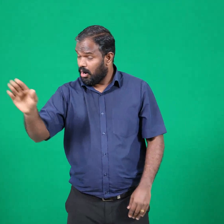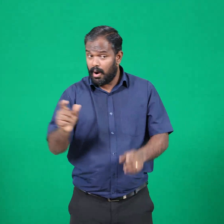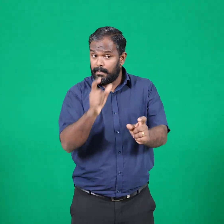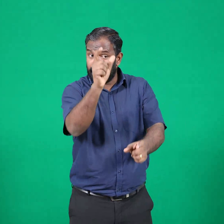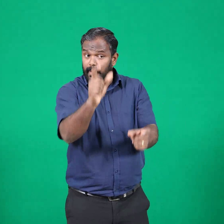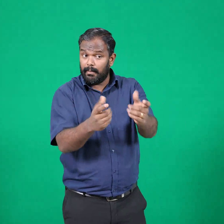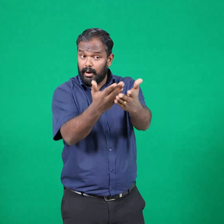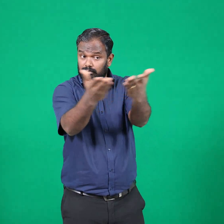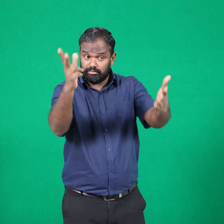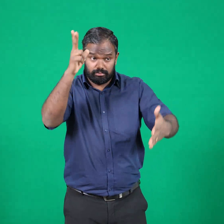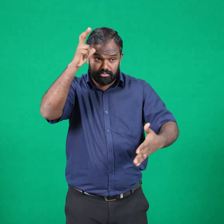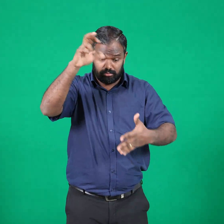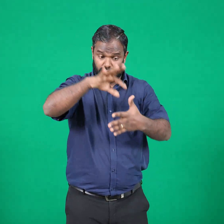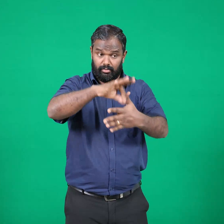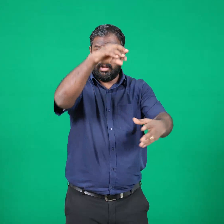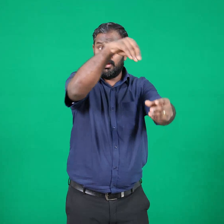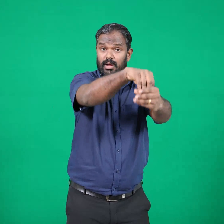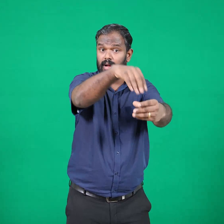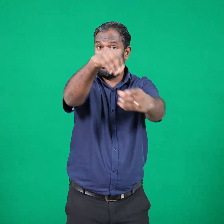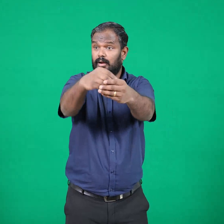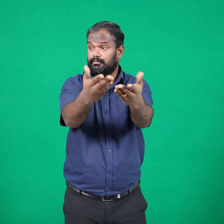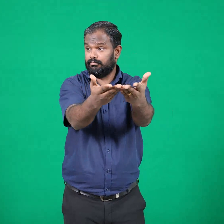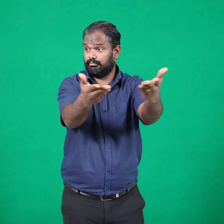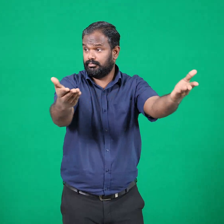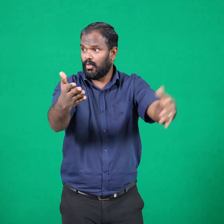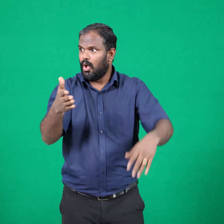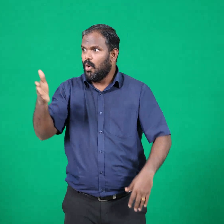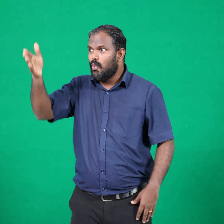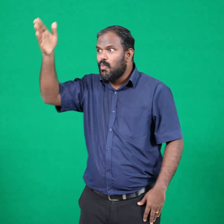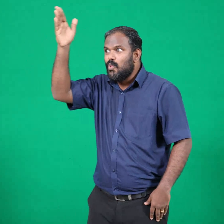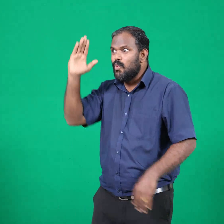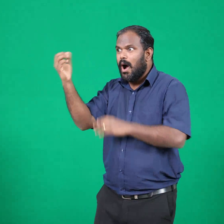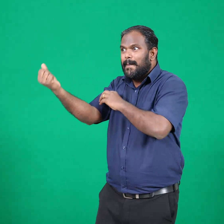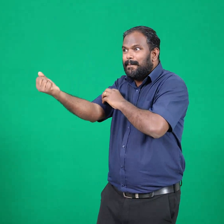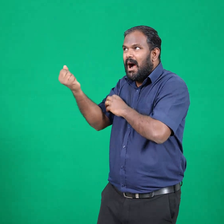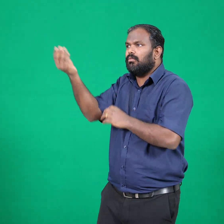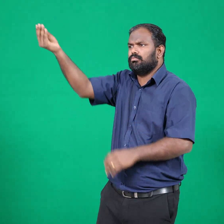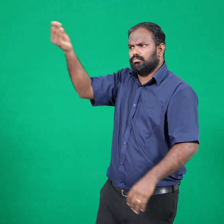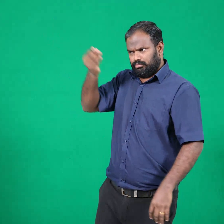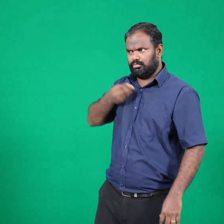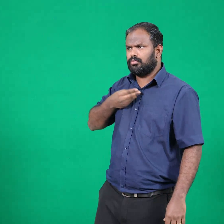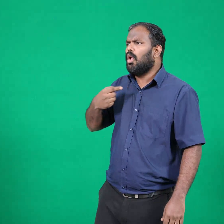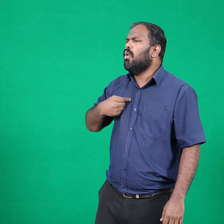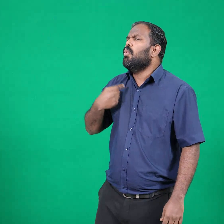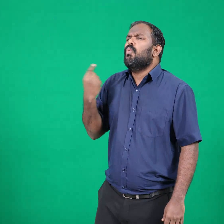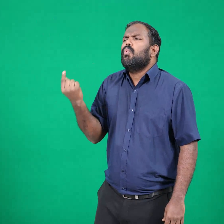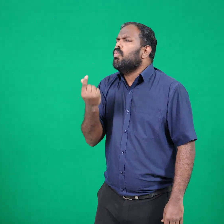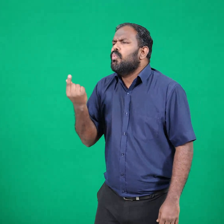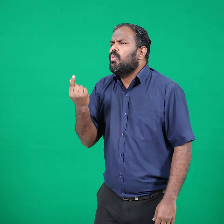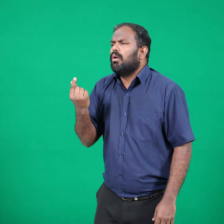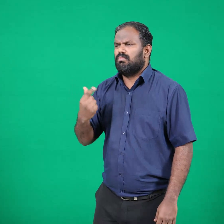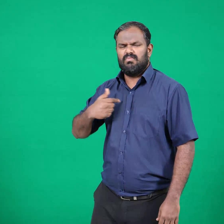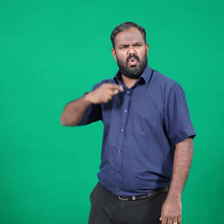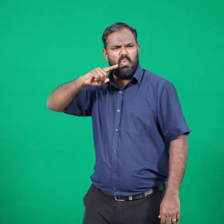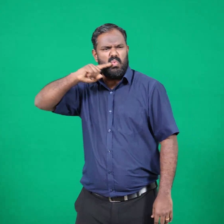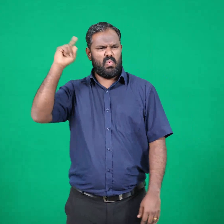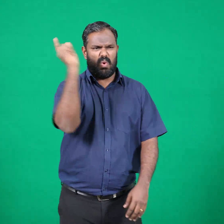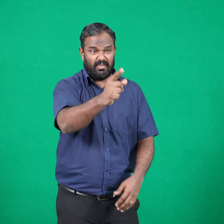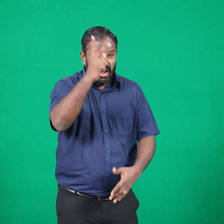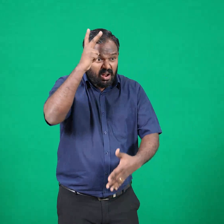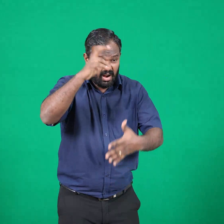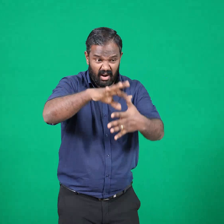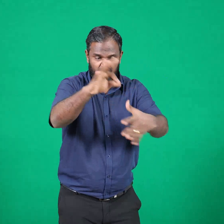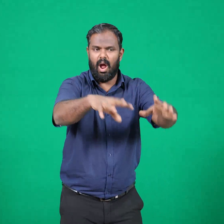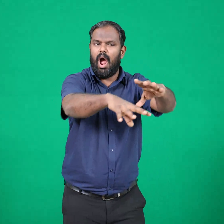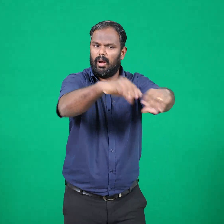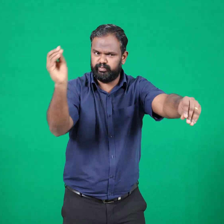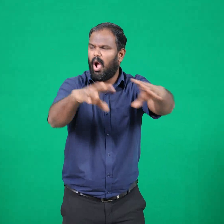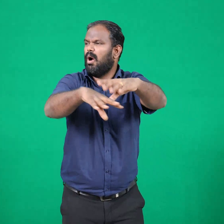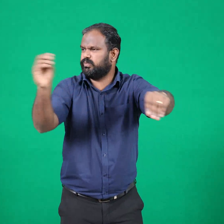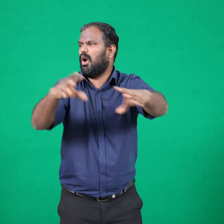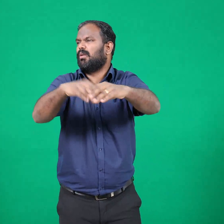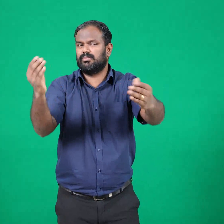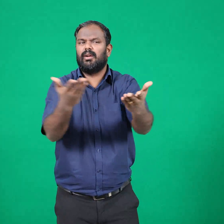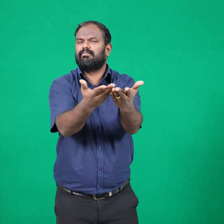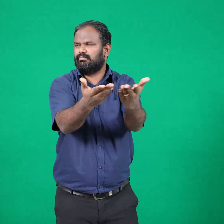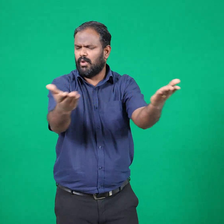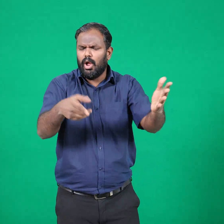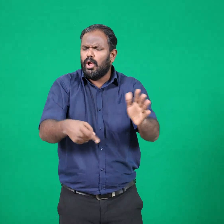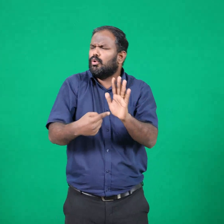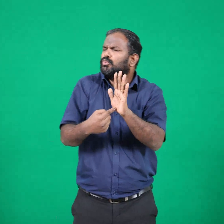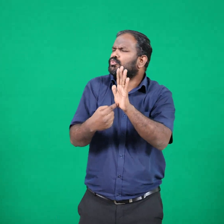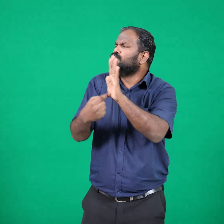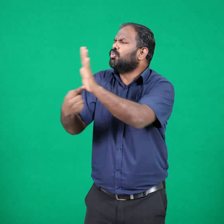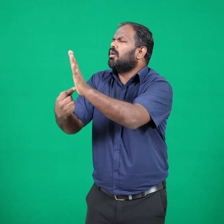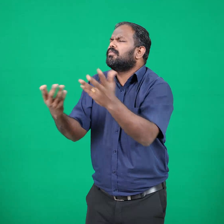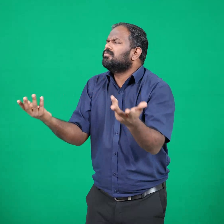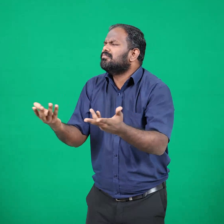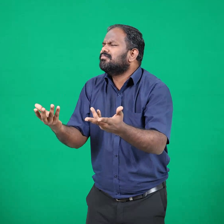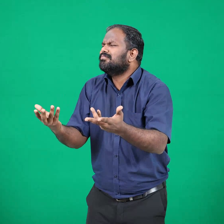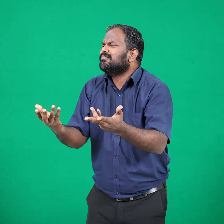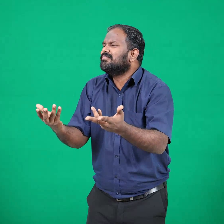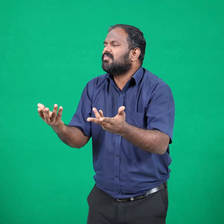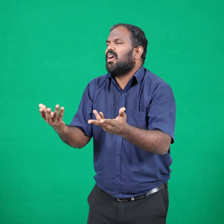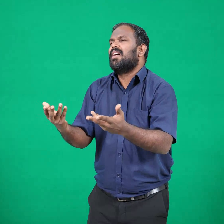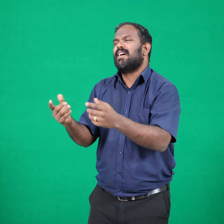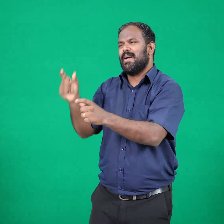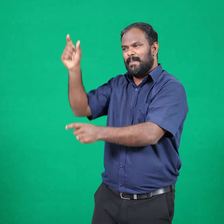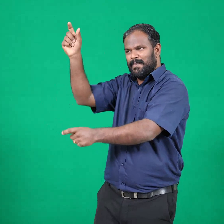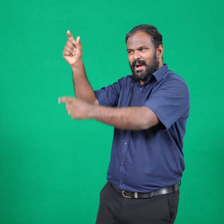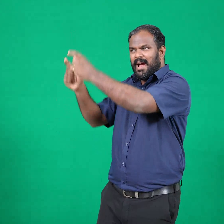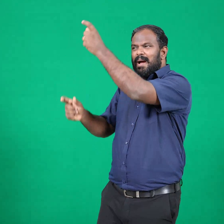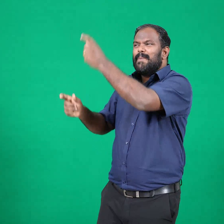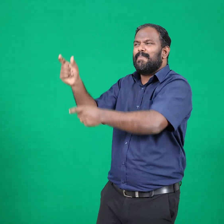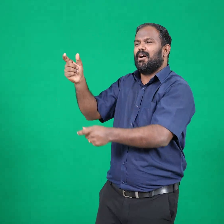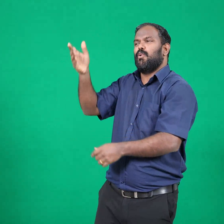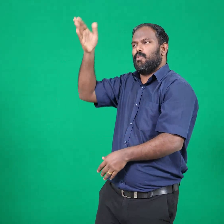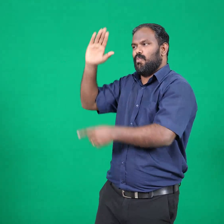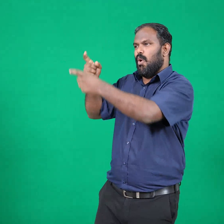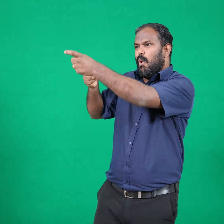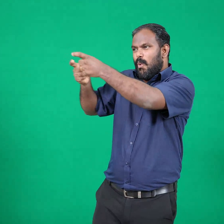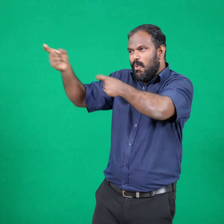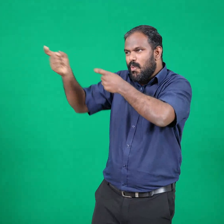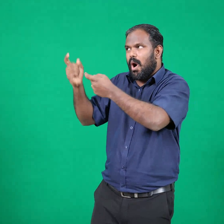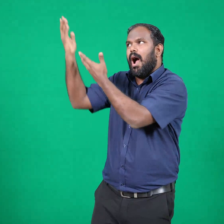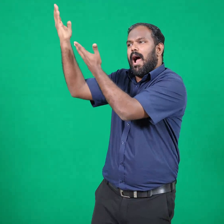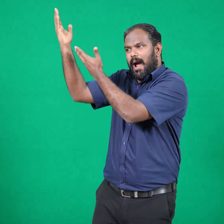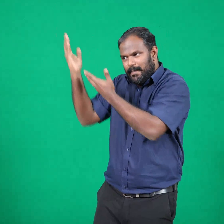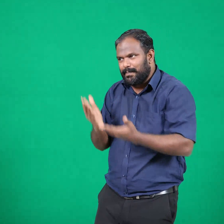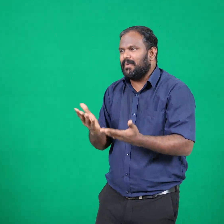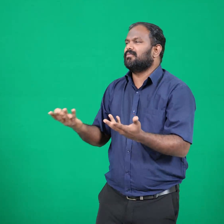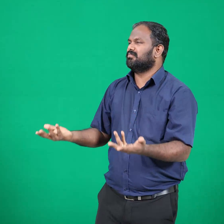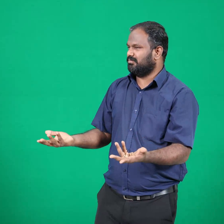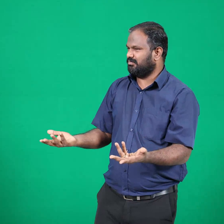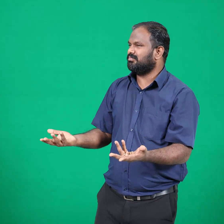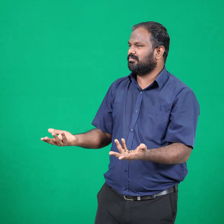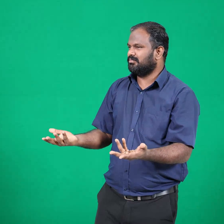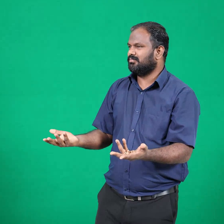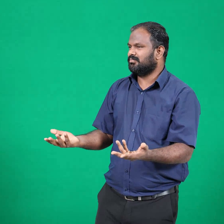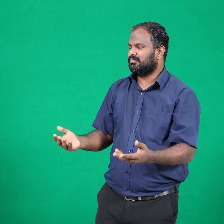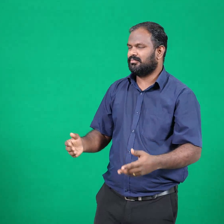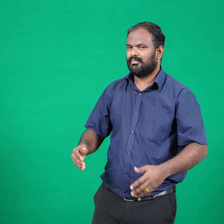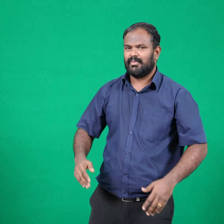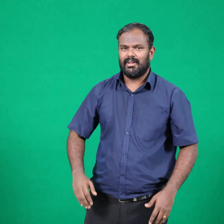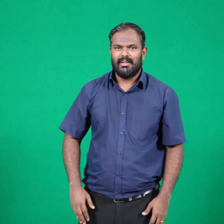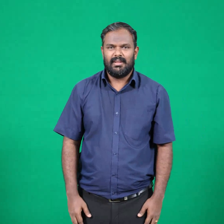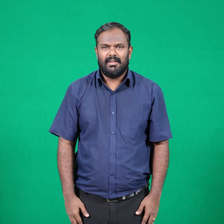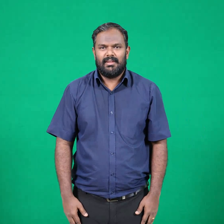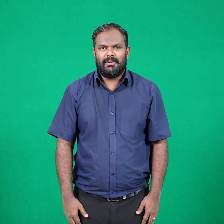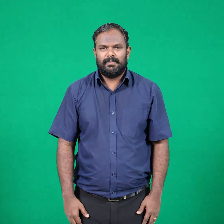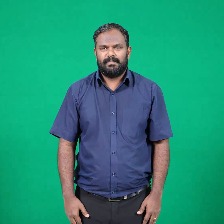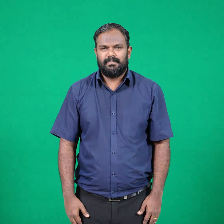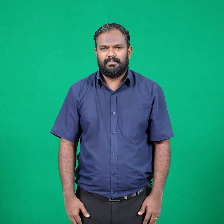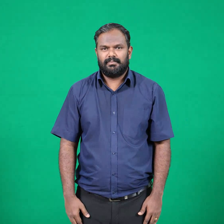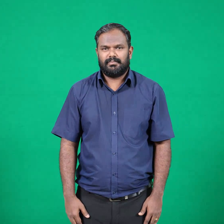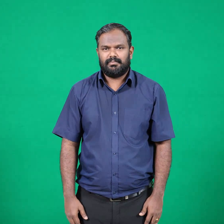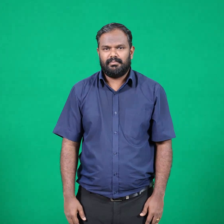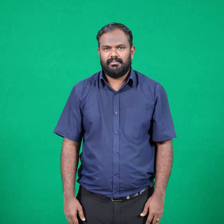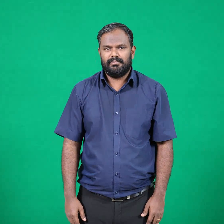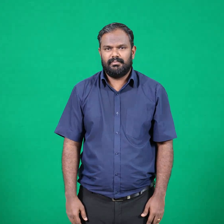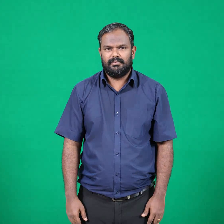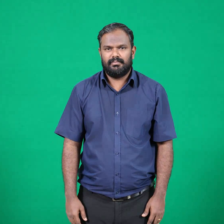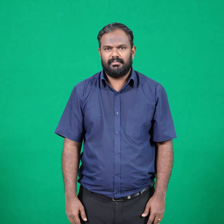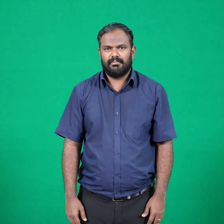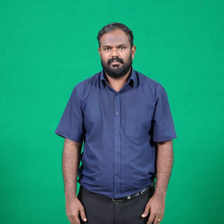But if I drive out demons by the finger of God, then the kingdom of God has come upon you.